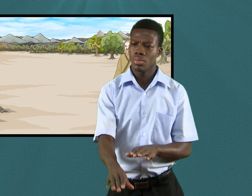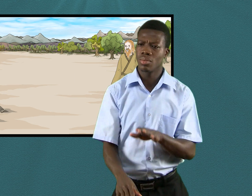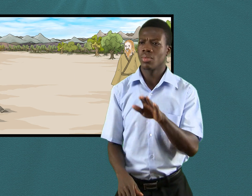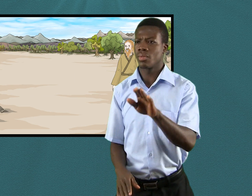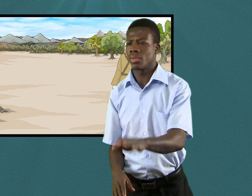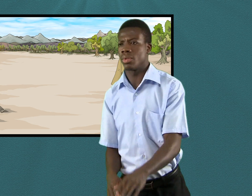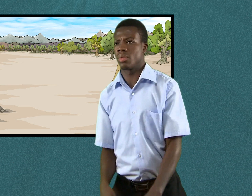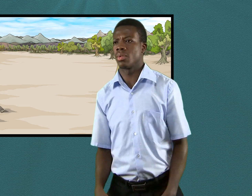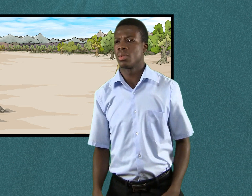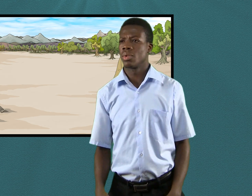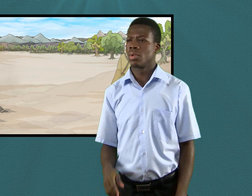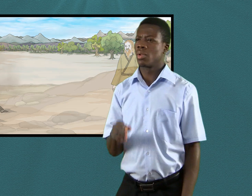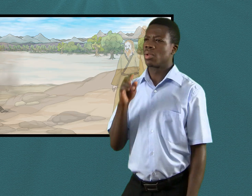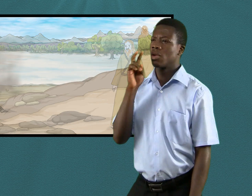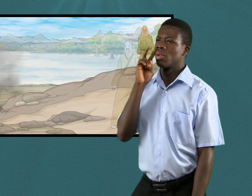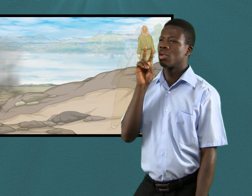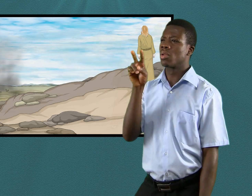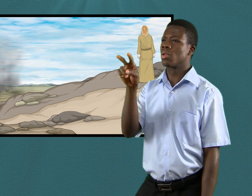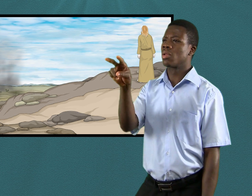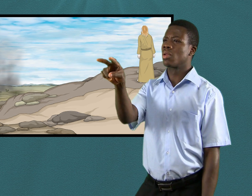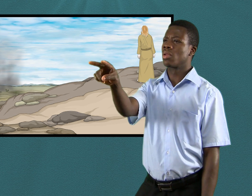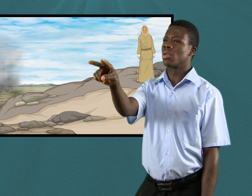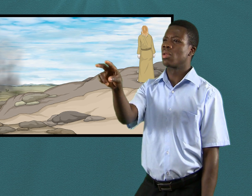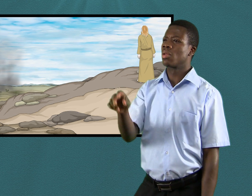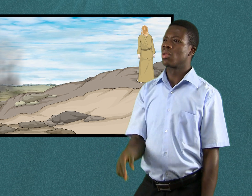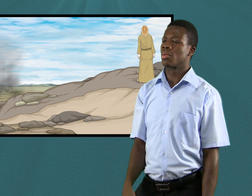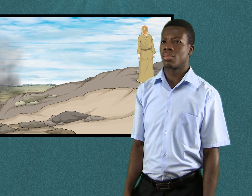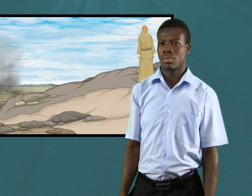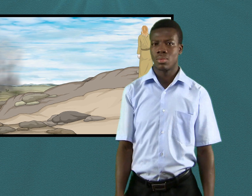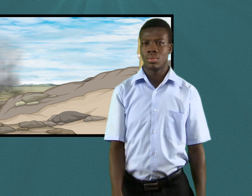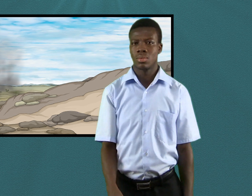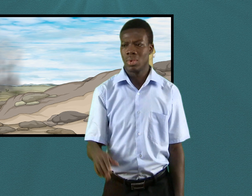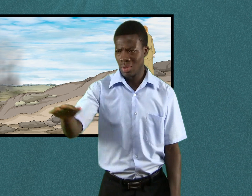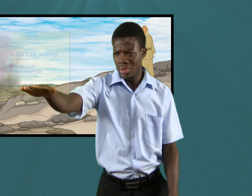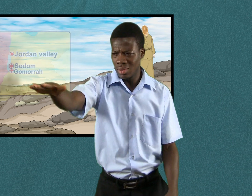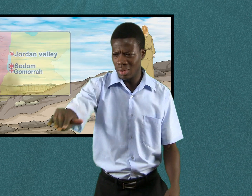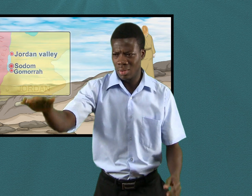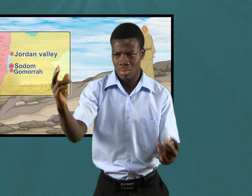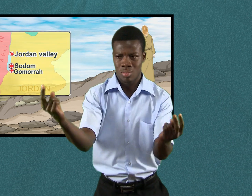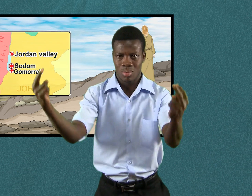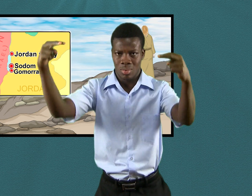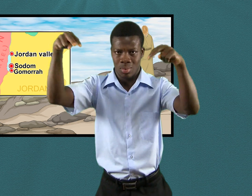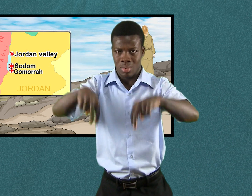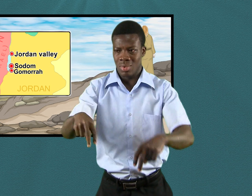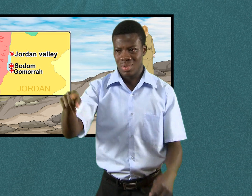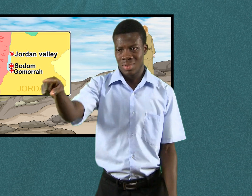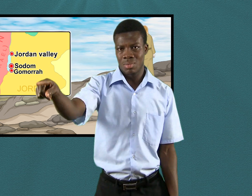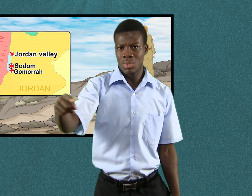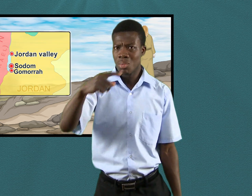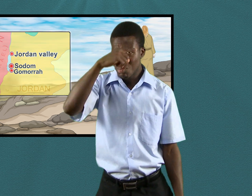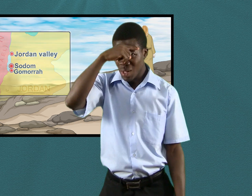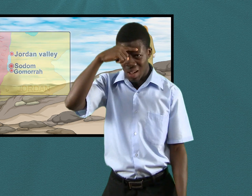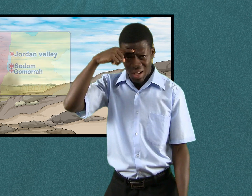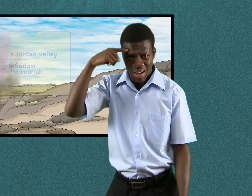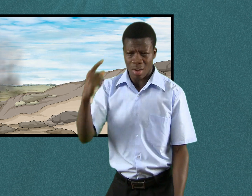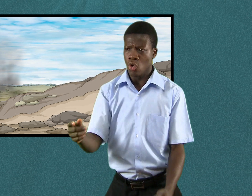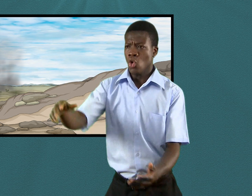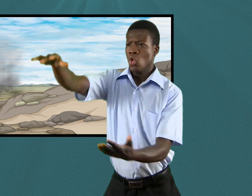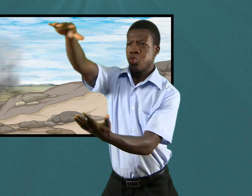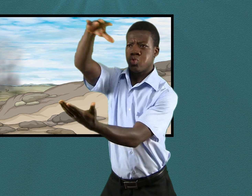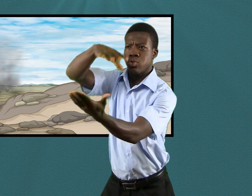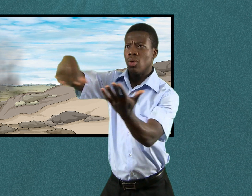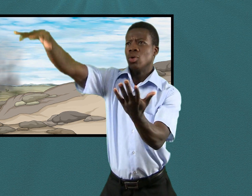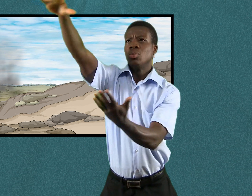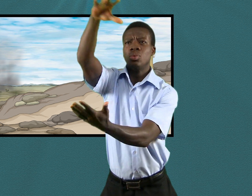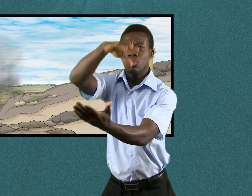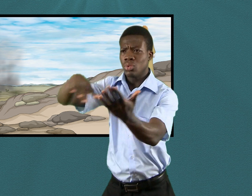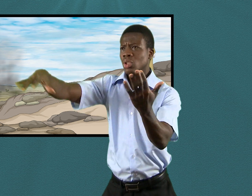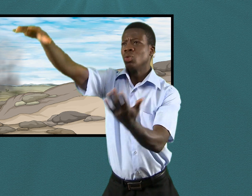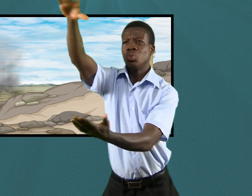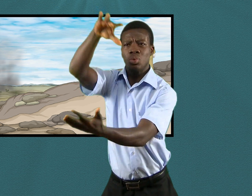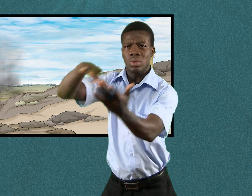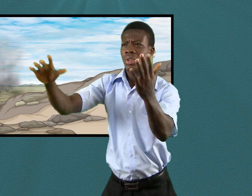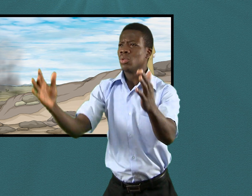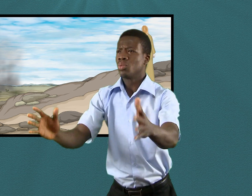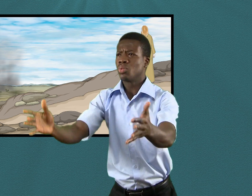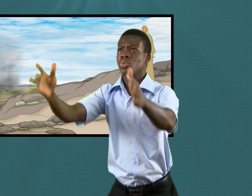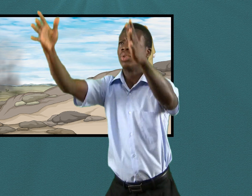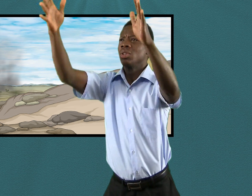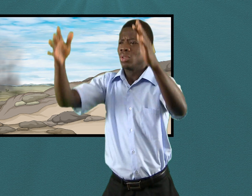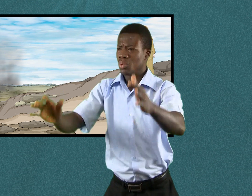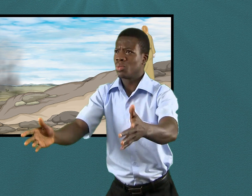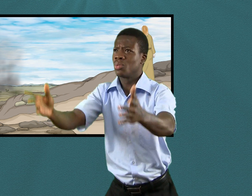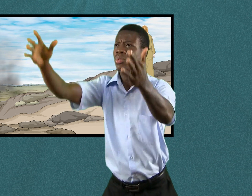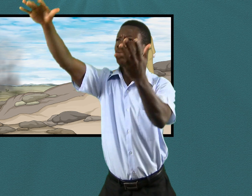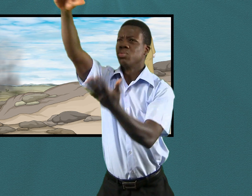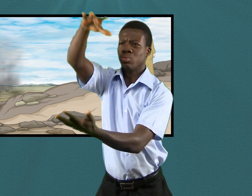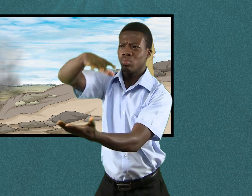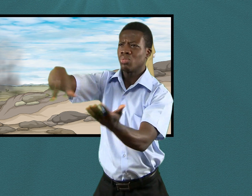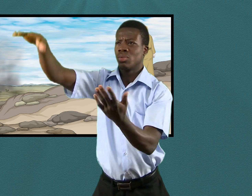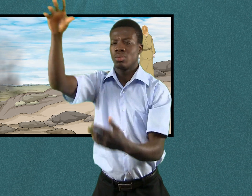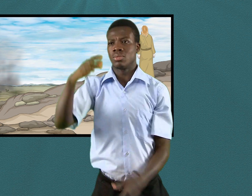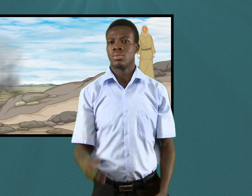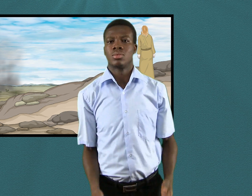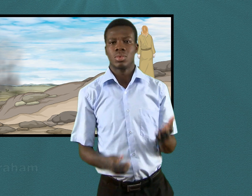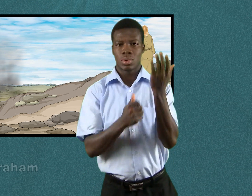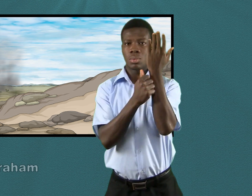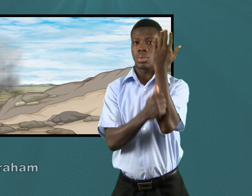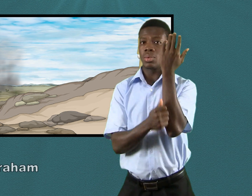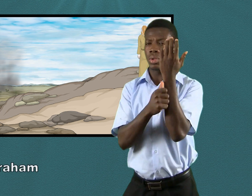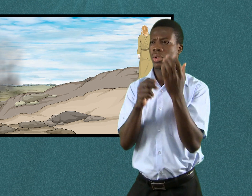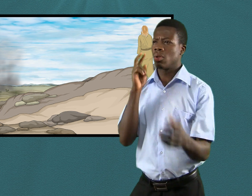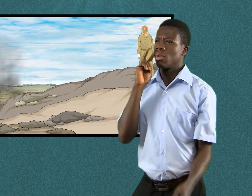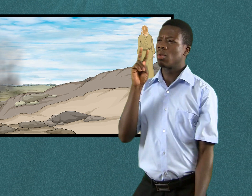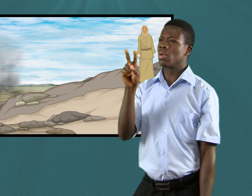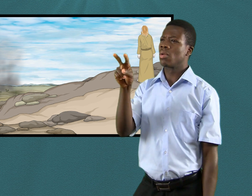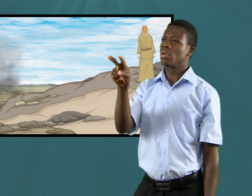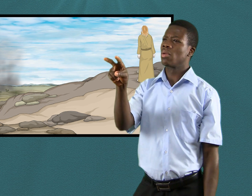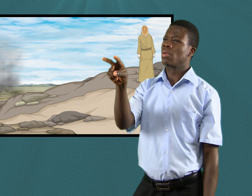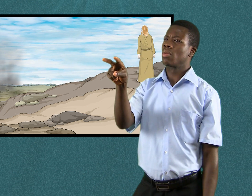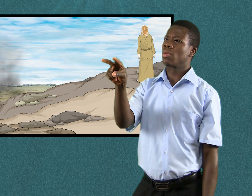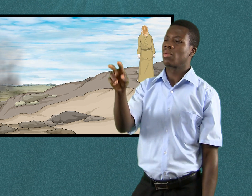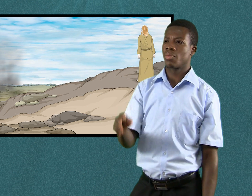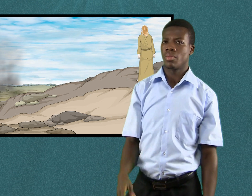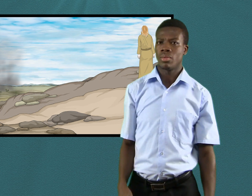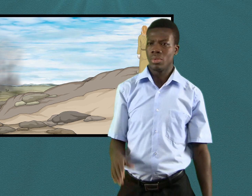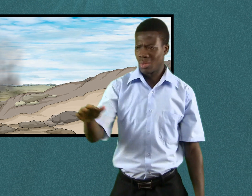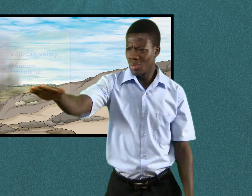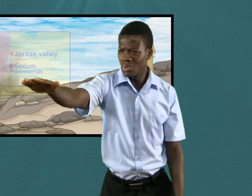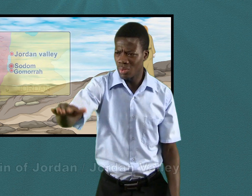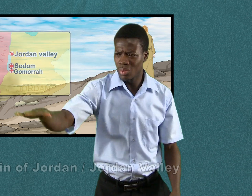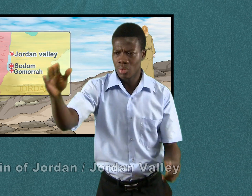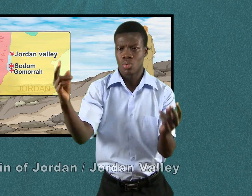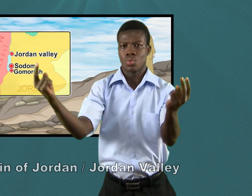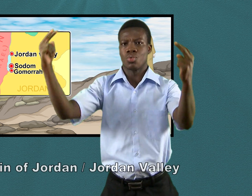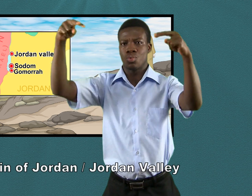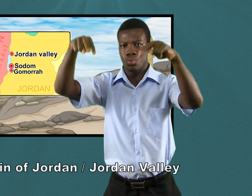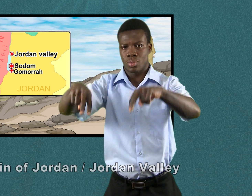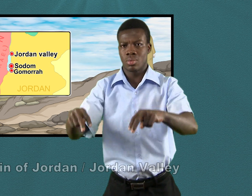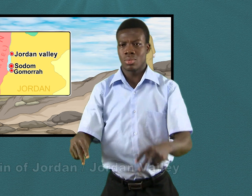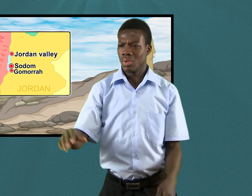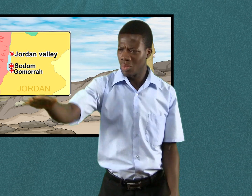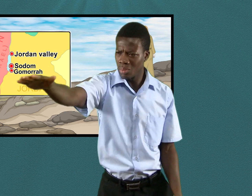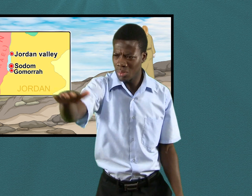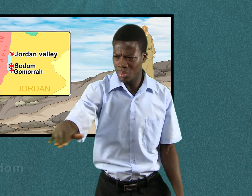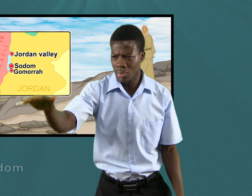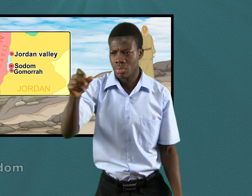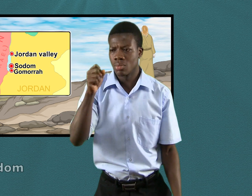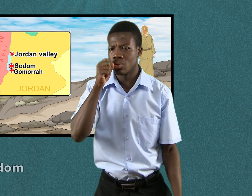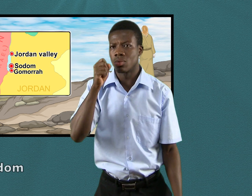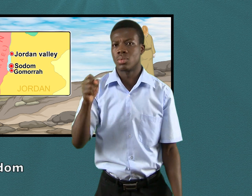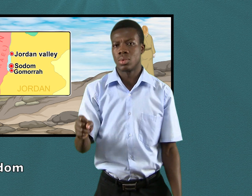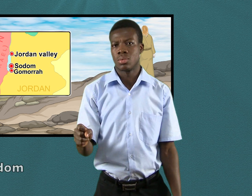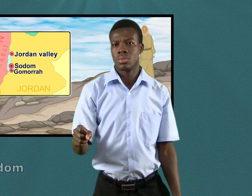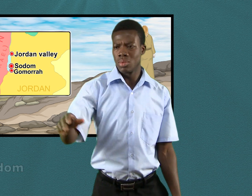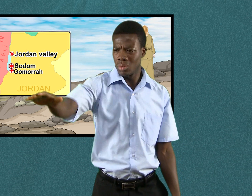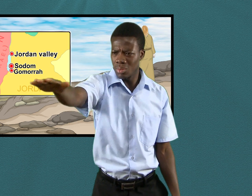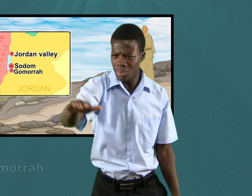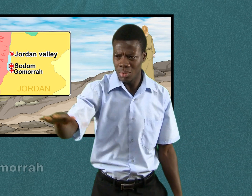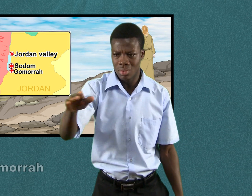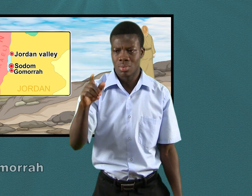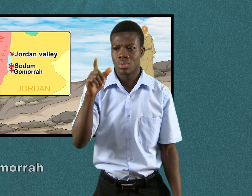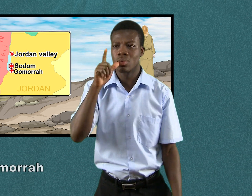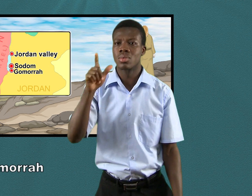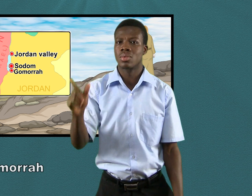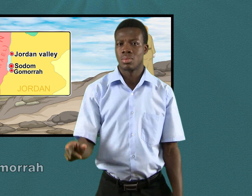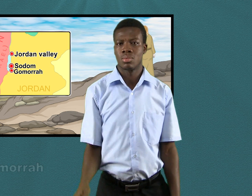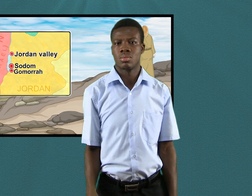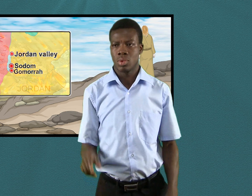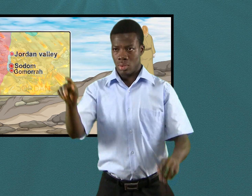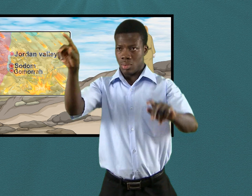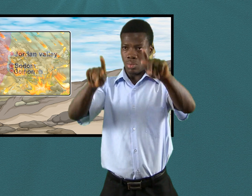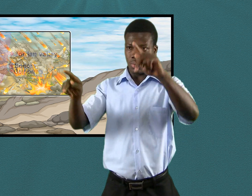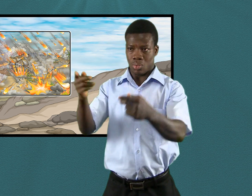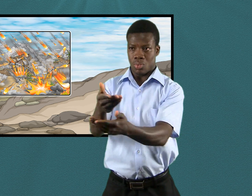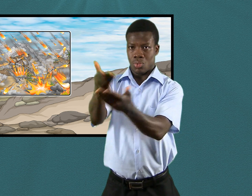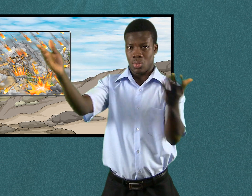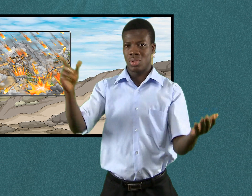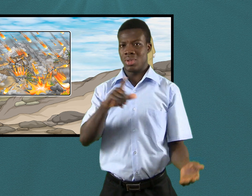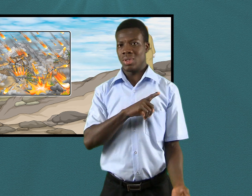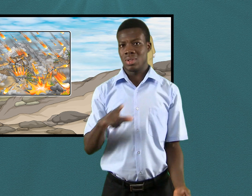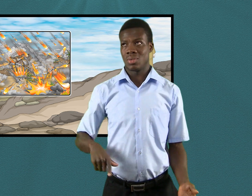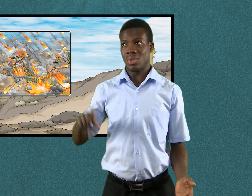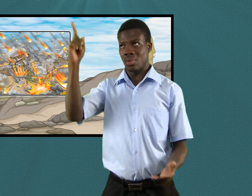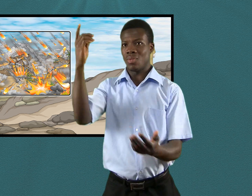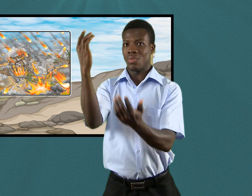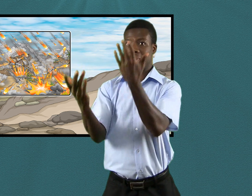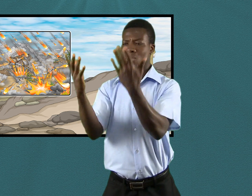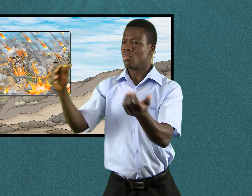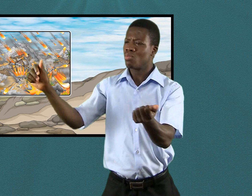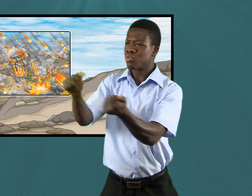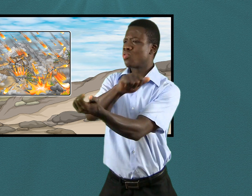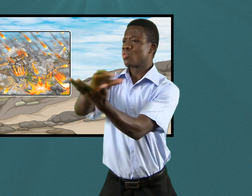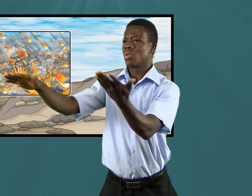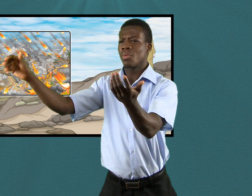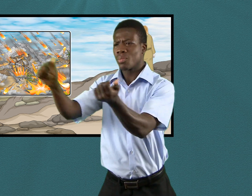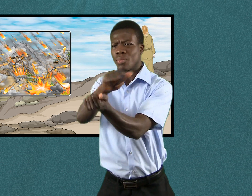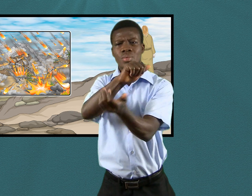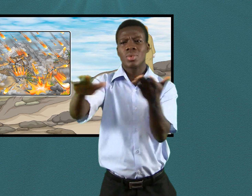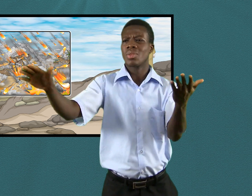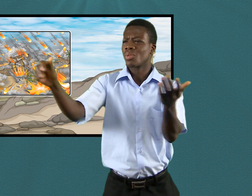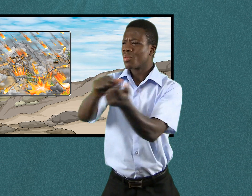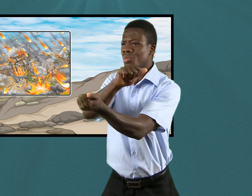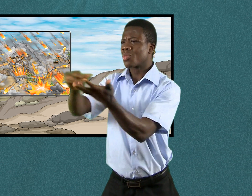He looked down toward Sodom and Gomorrah and all the land of the plain, and he saw the smoke rising from the land like smoke from a furnace.